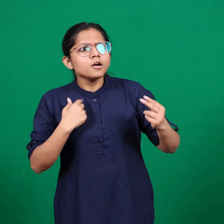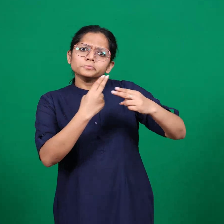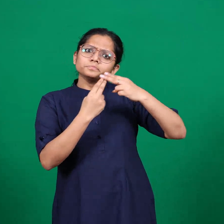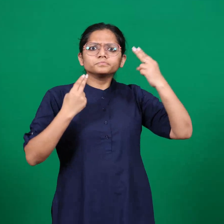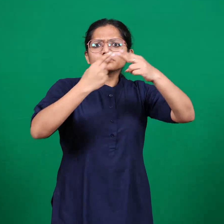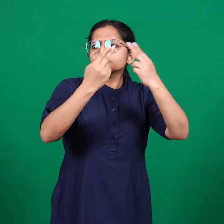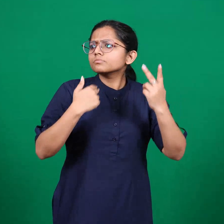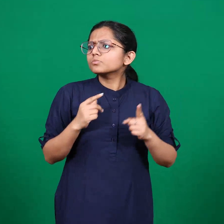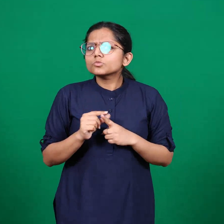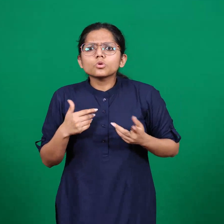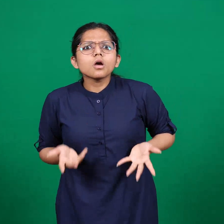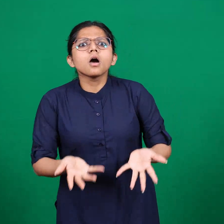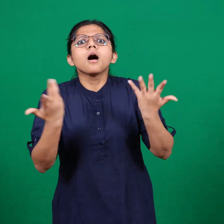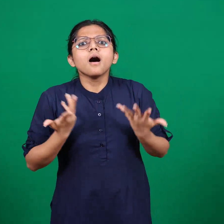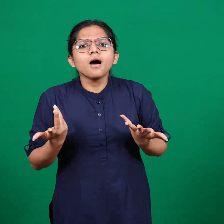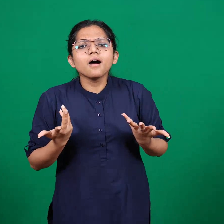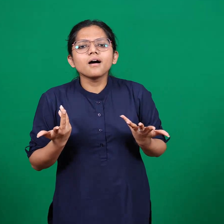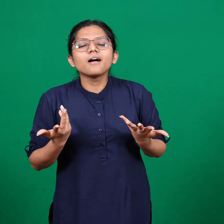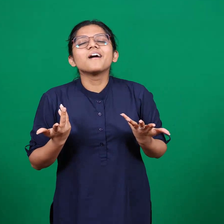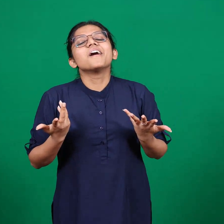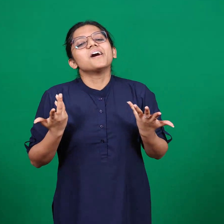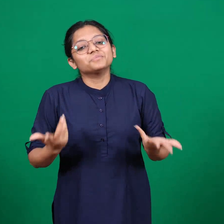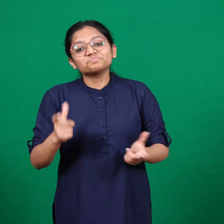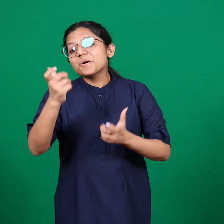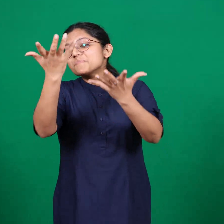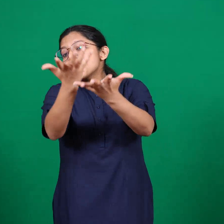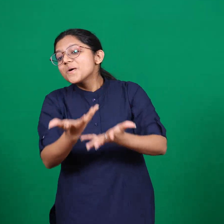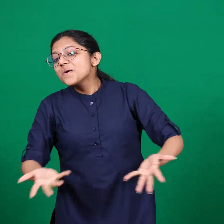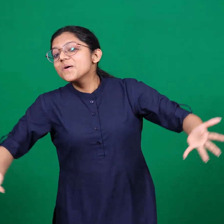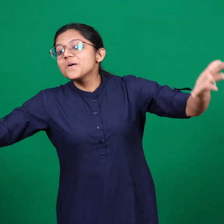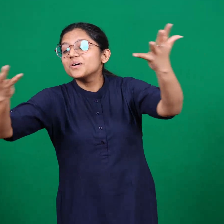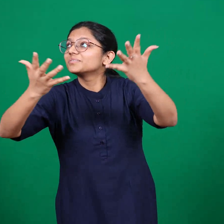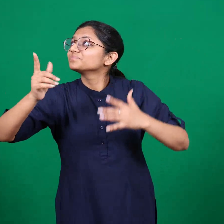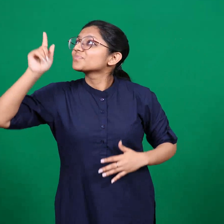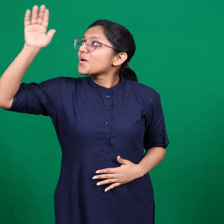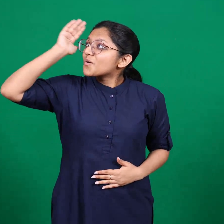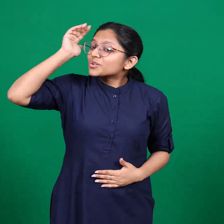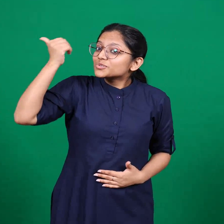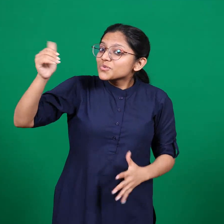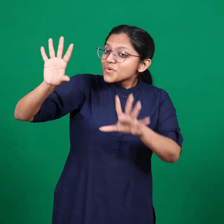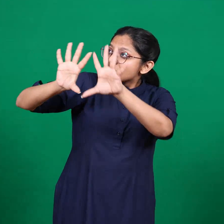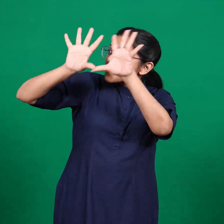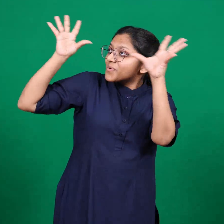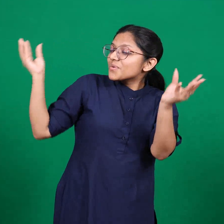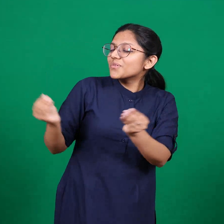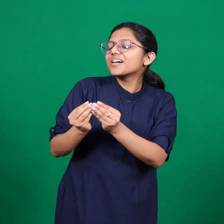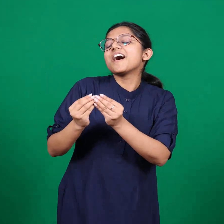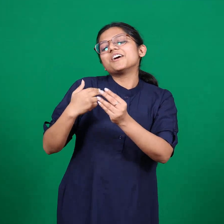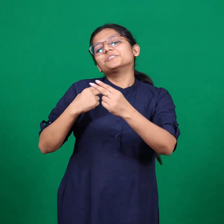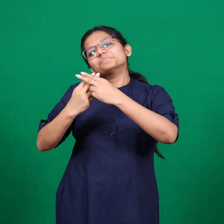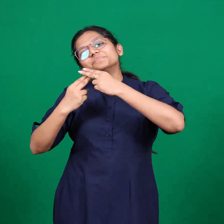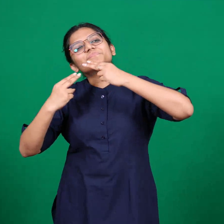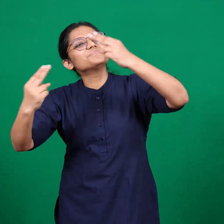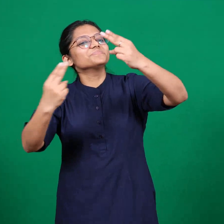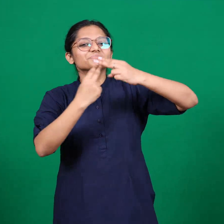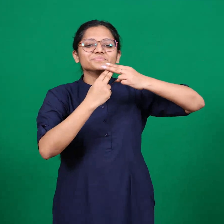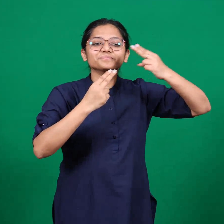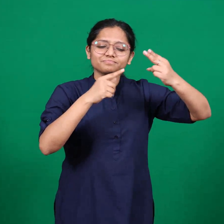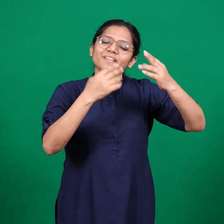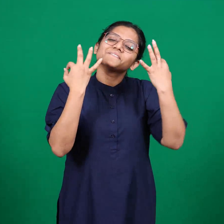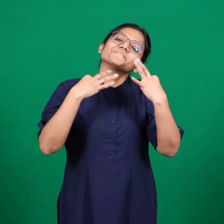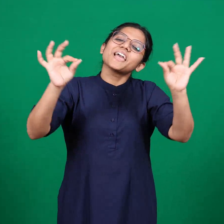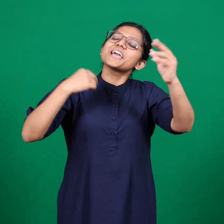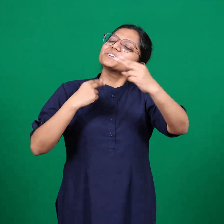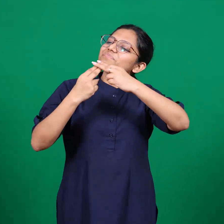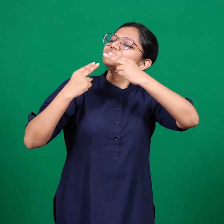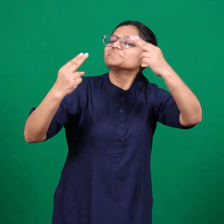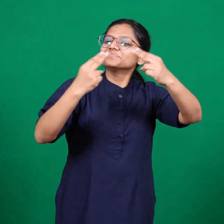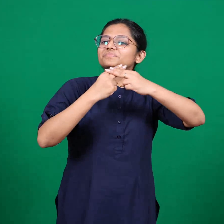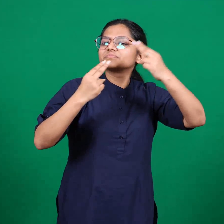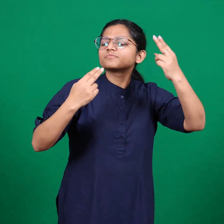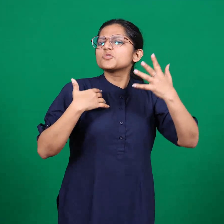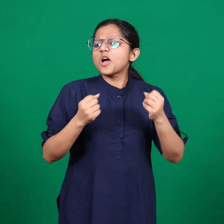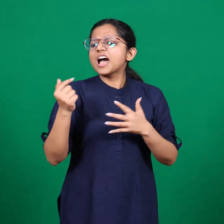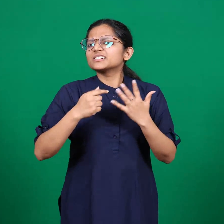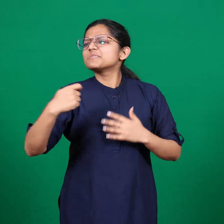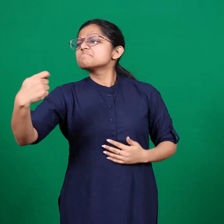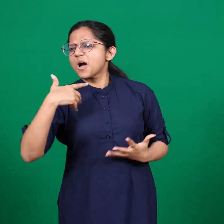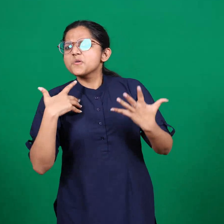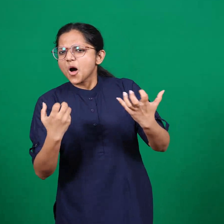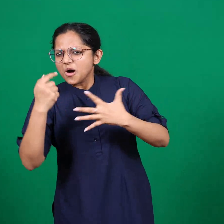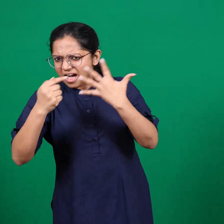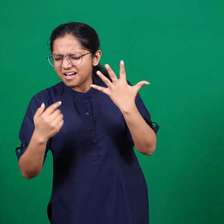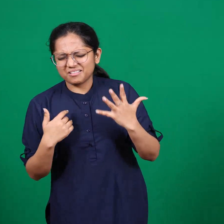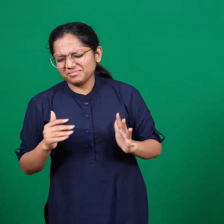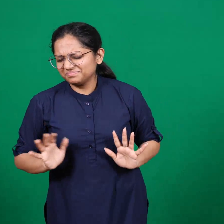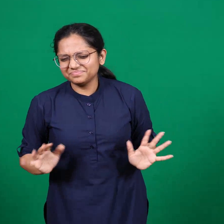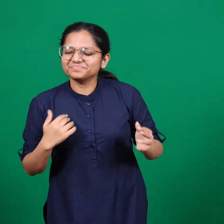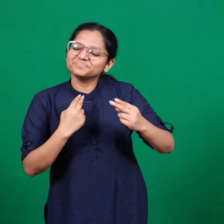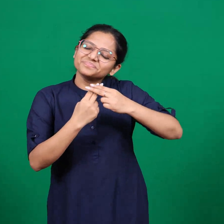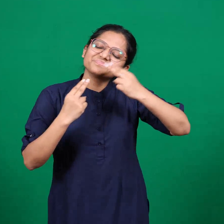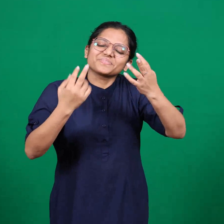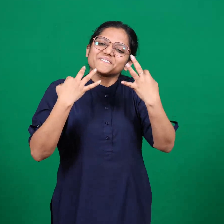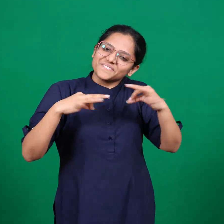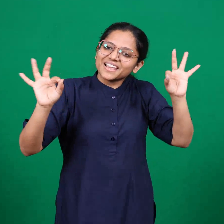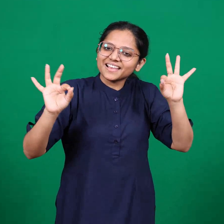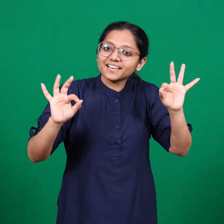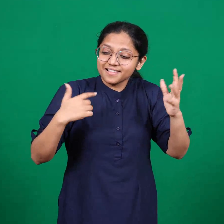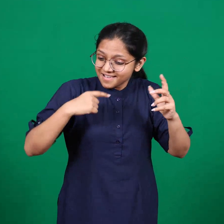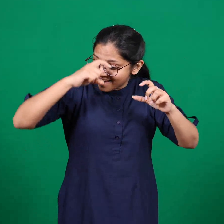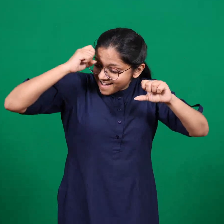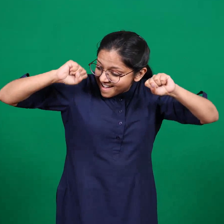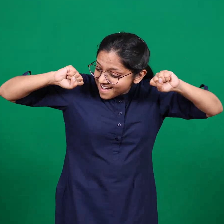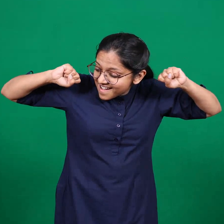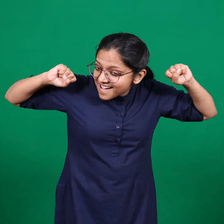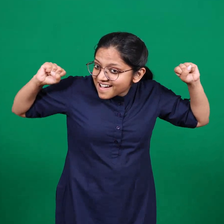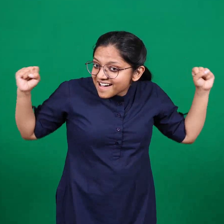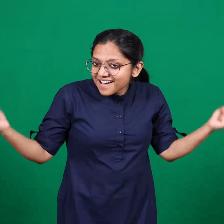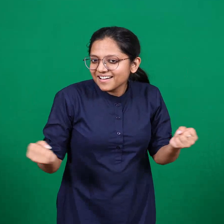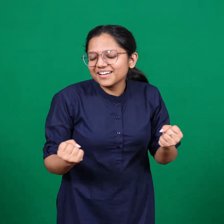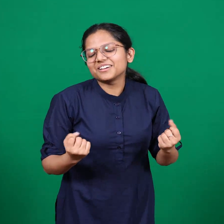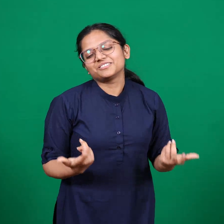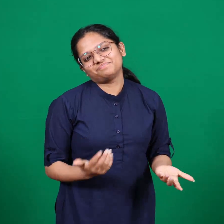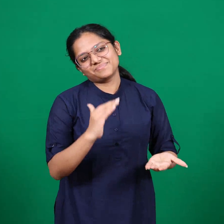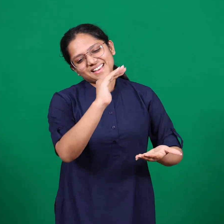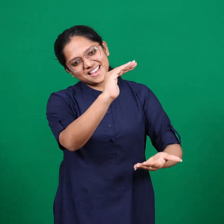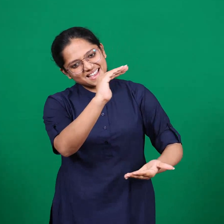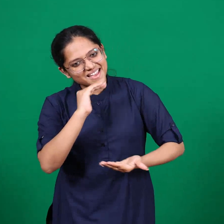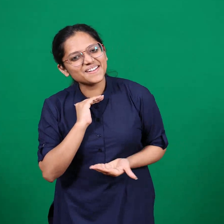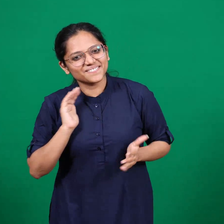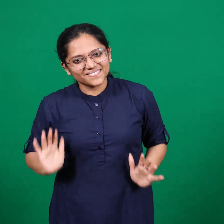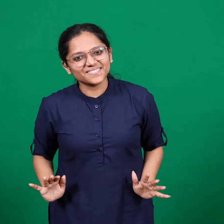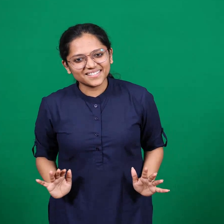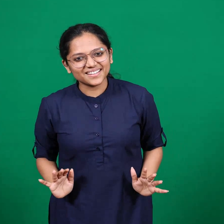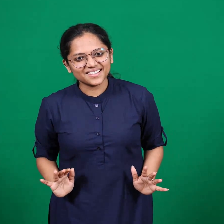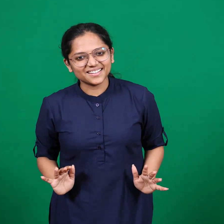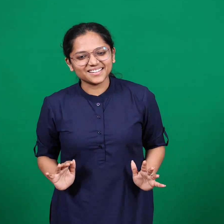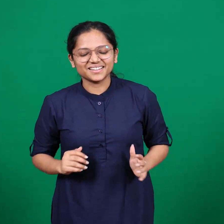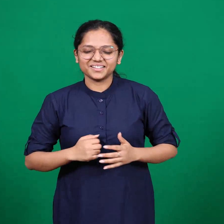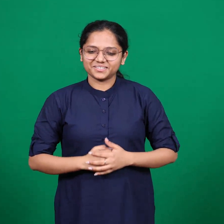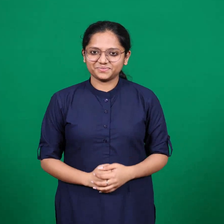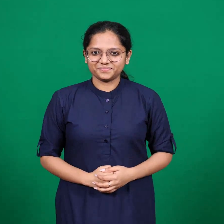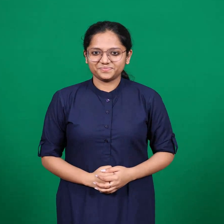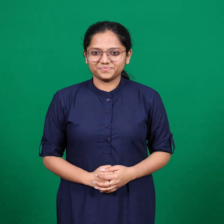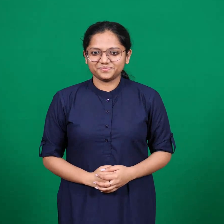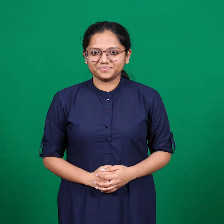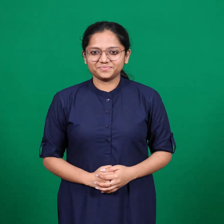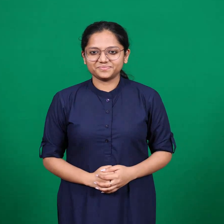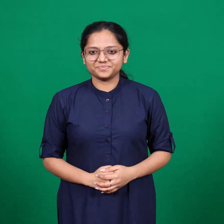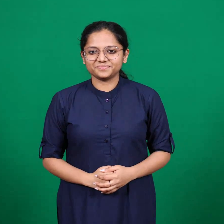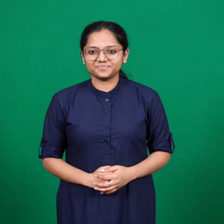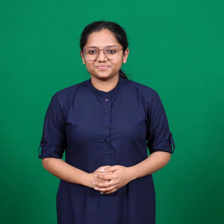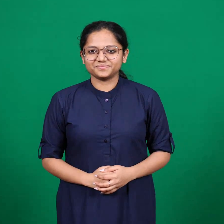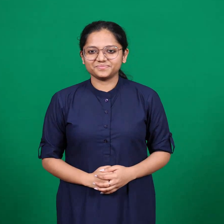That in preaching the gospel I may offer it free of charge, and so not use up my rights in preaching it.